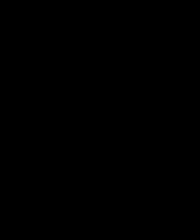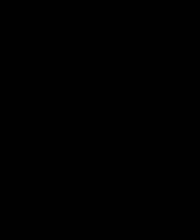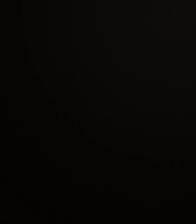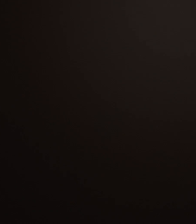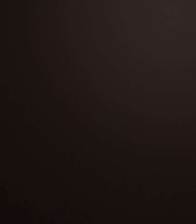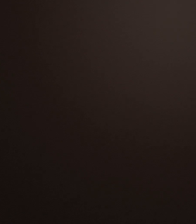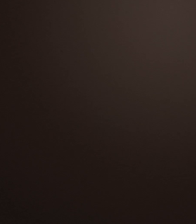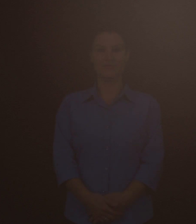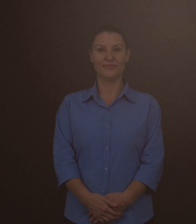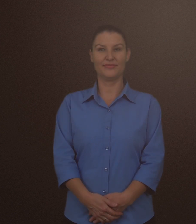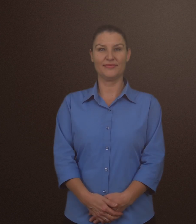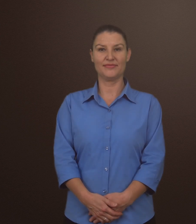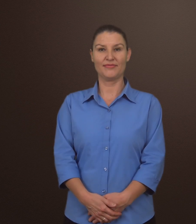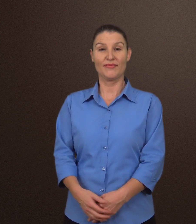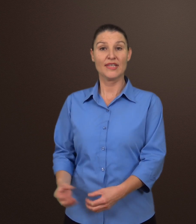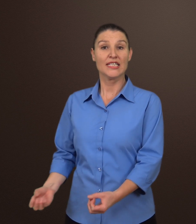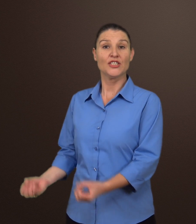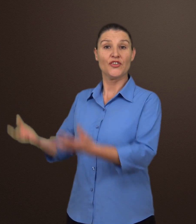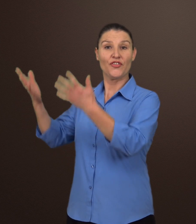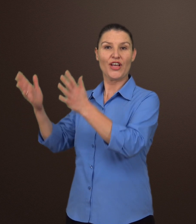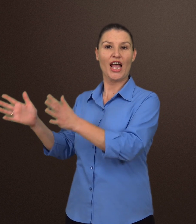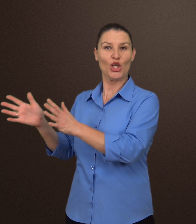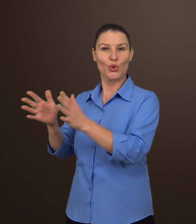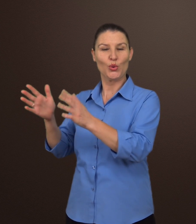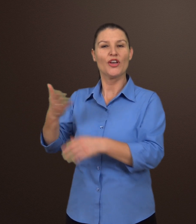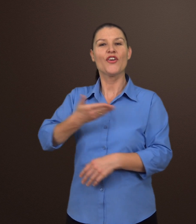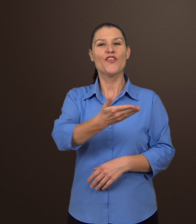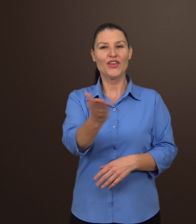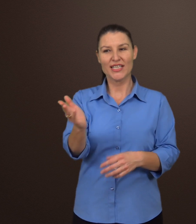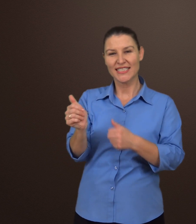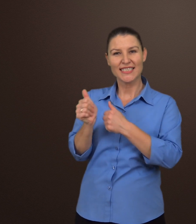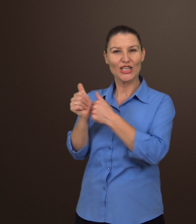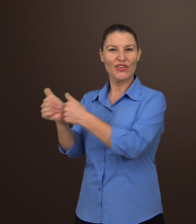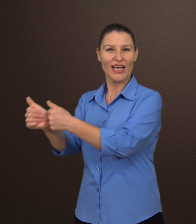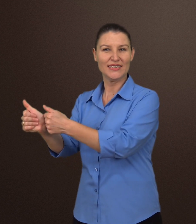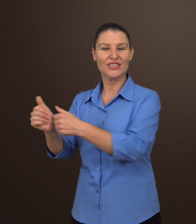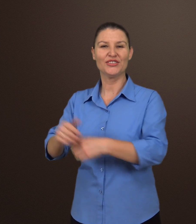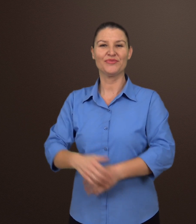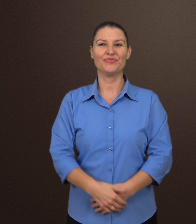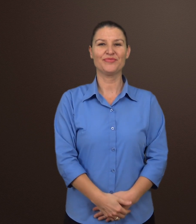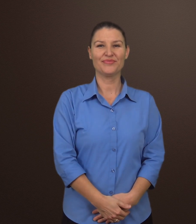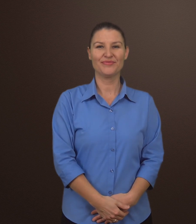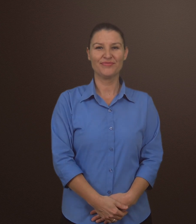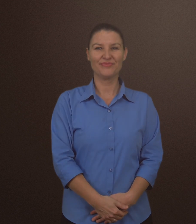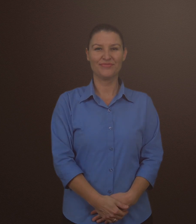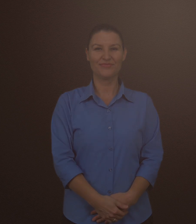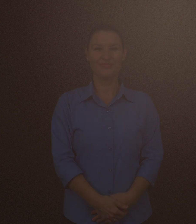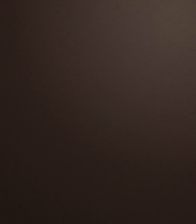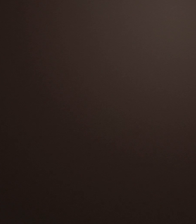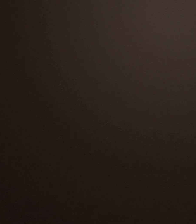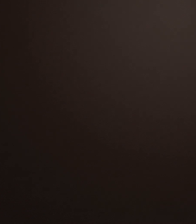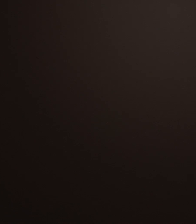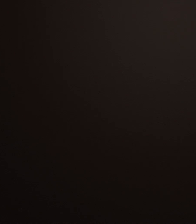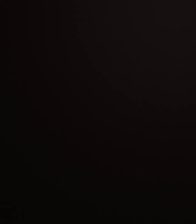Follow God's Spirit